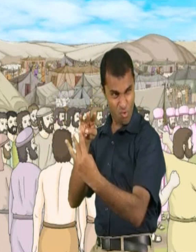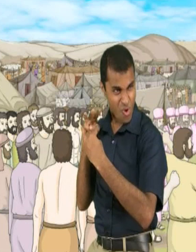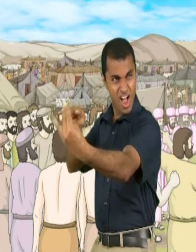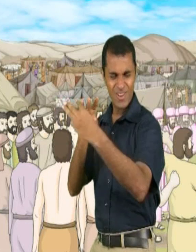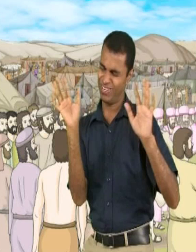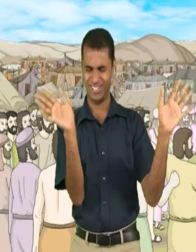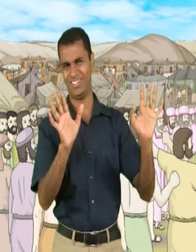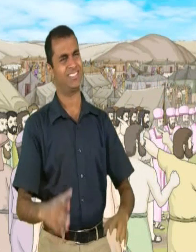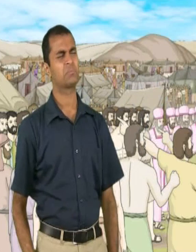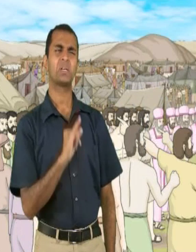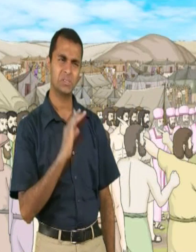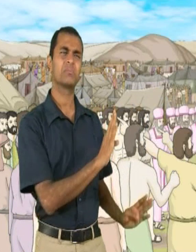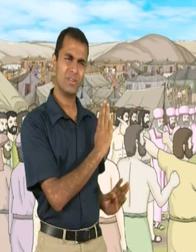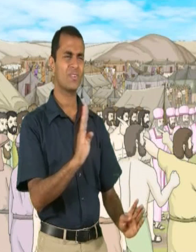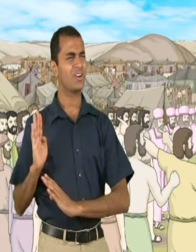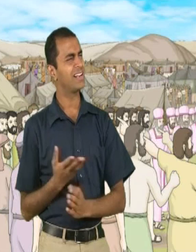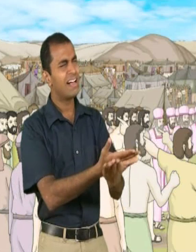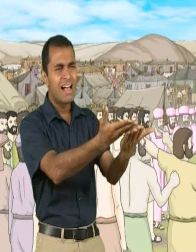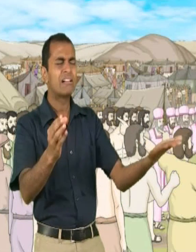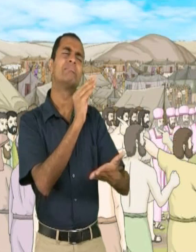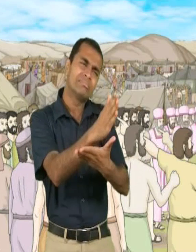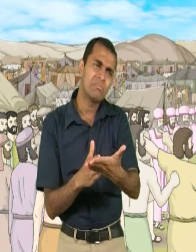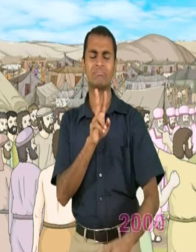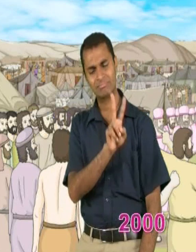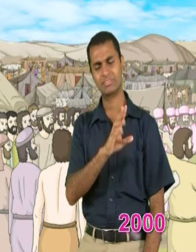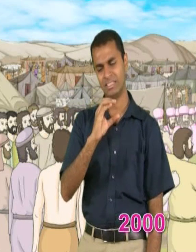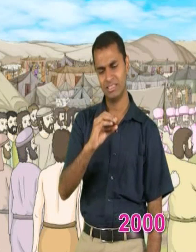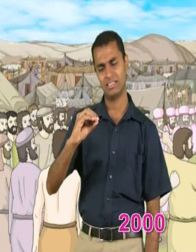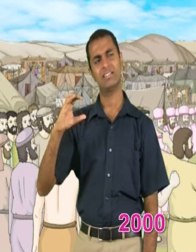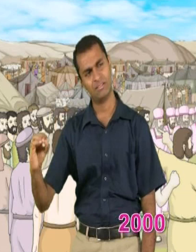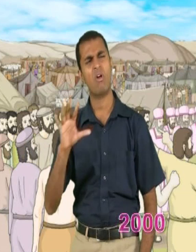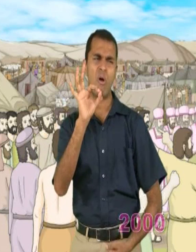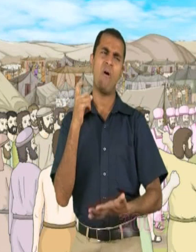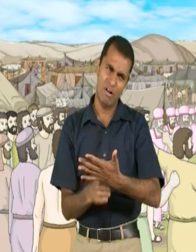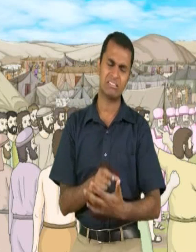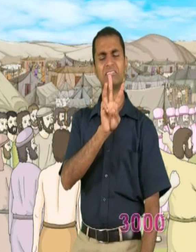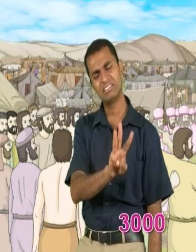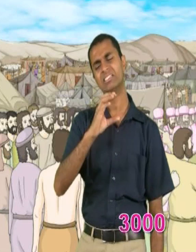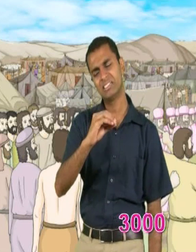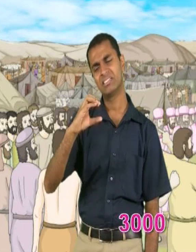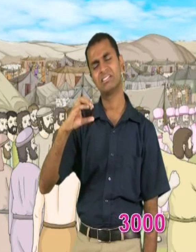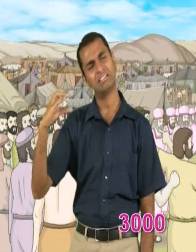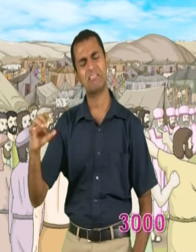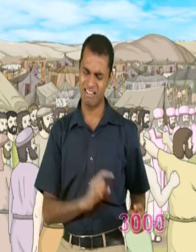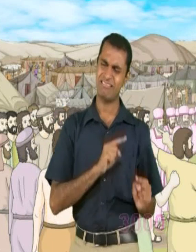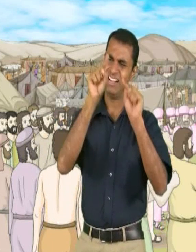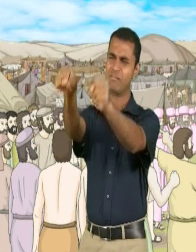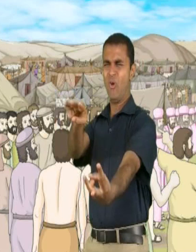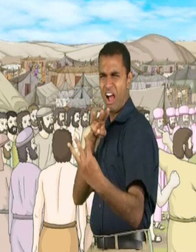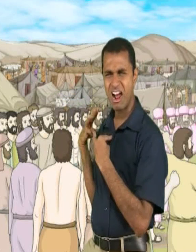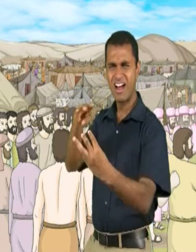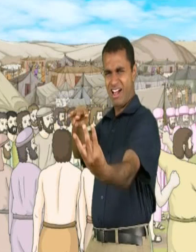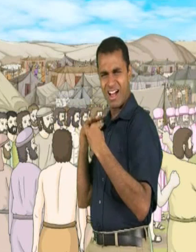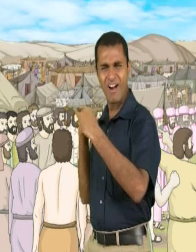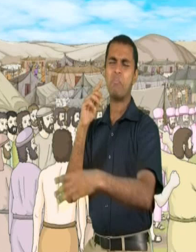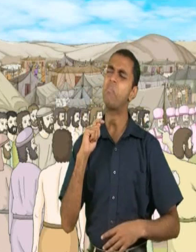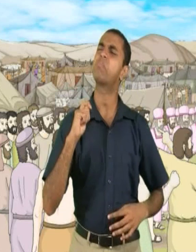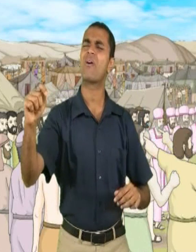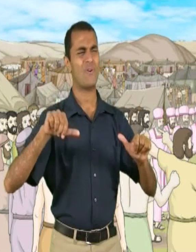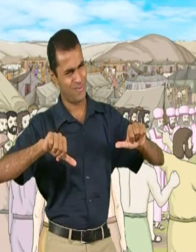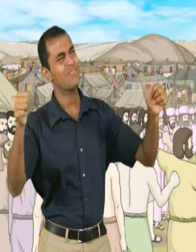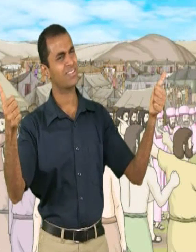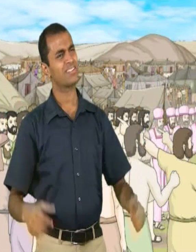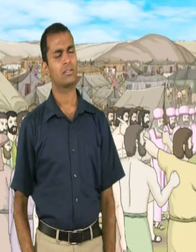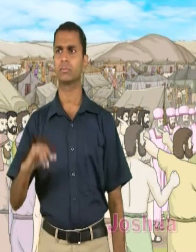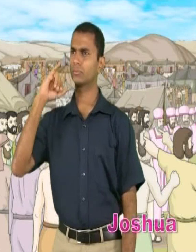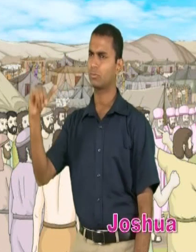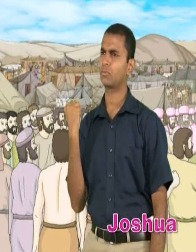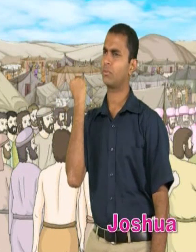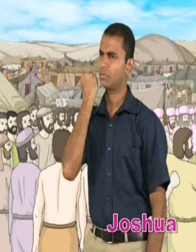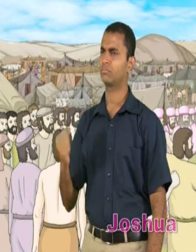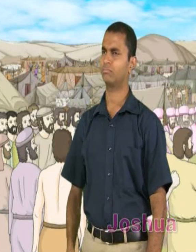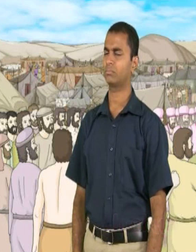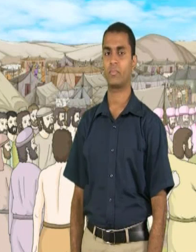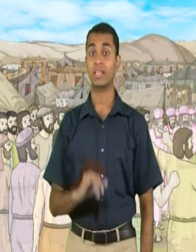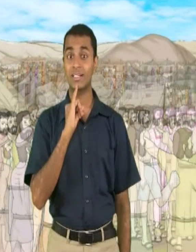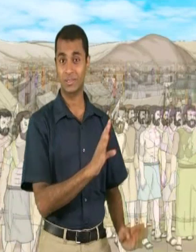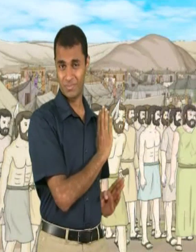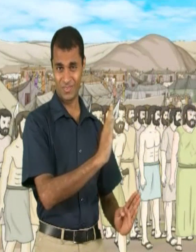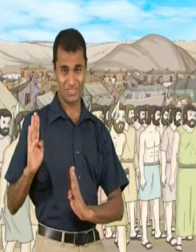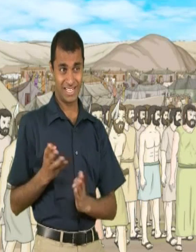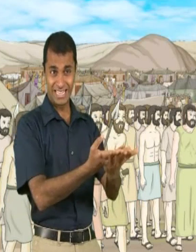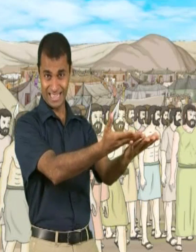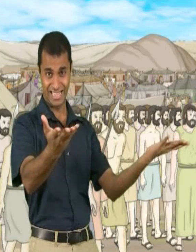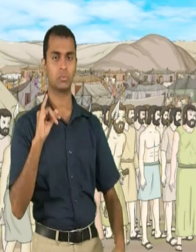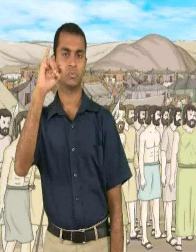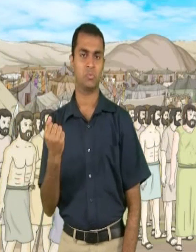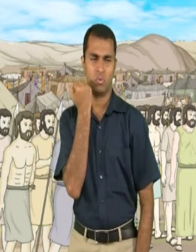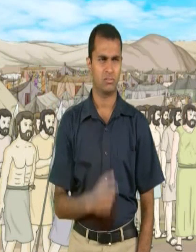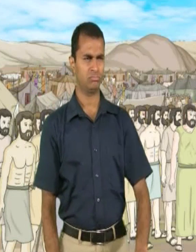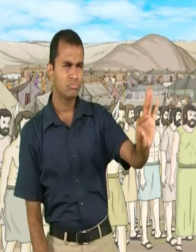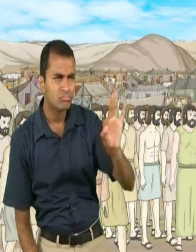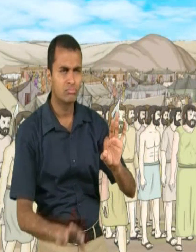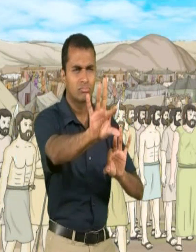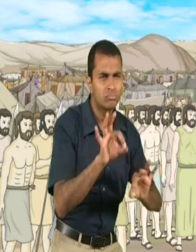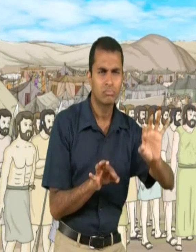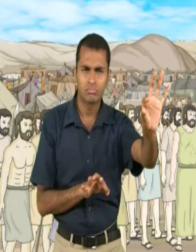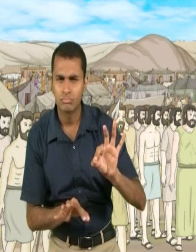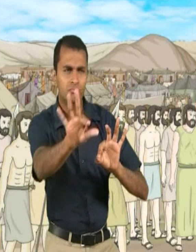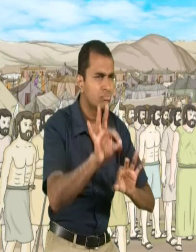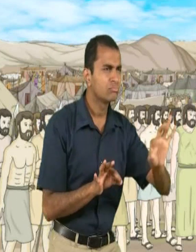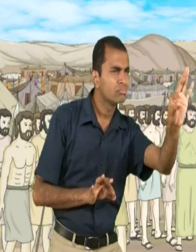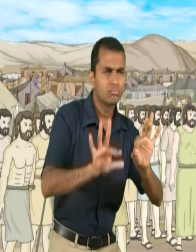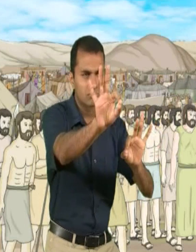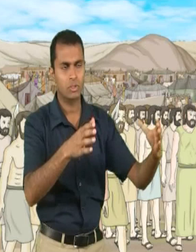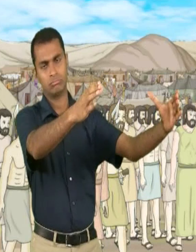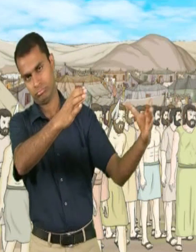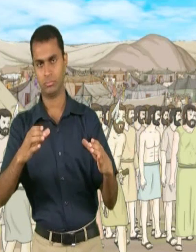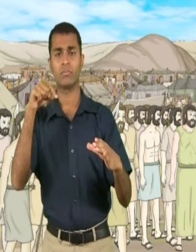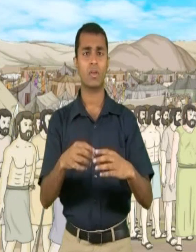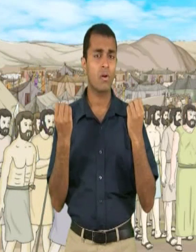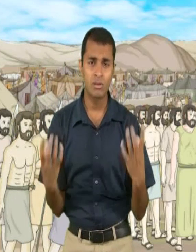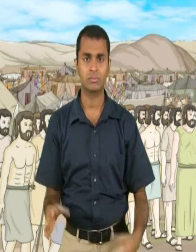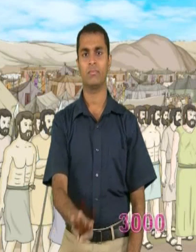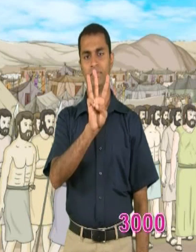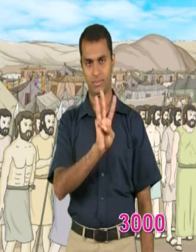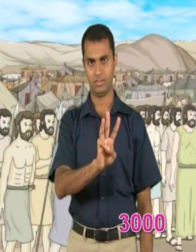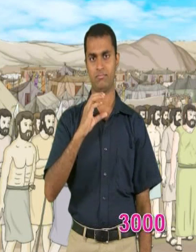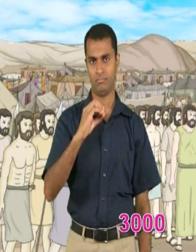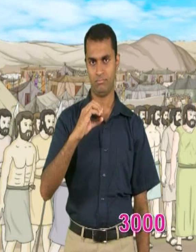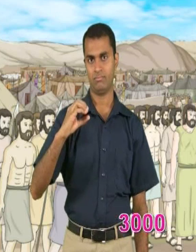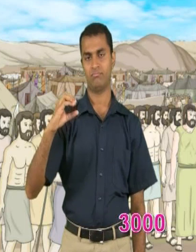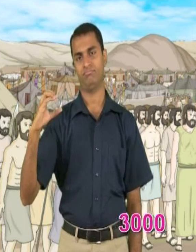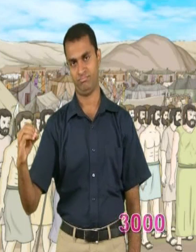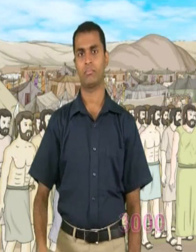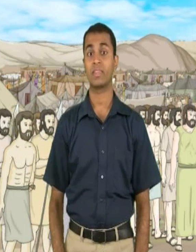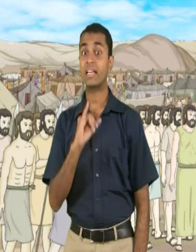two or three thousand men are enough to go up and attack Ai.